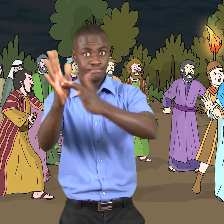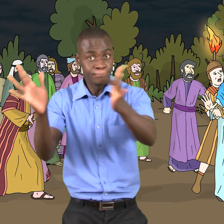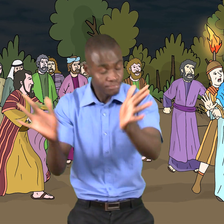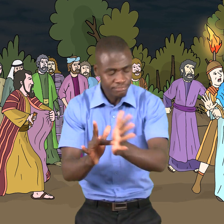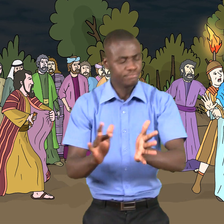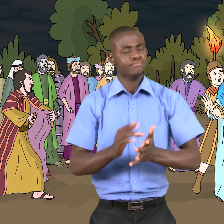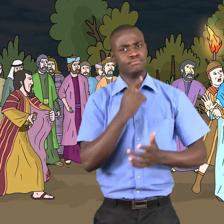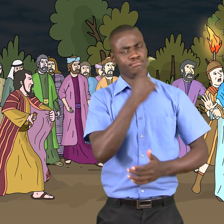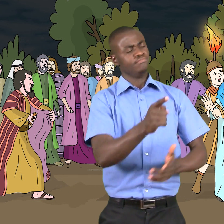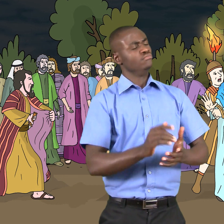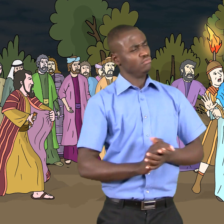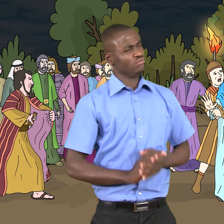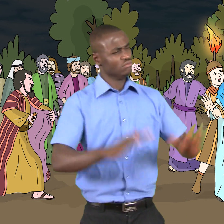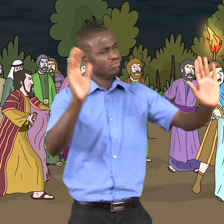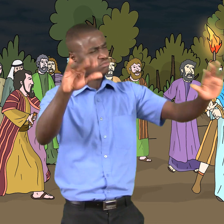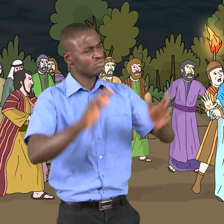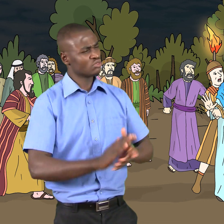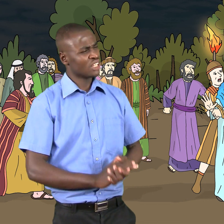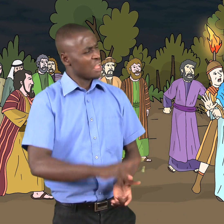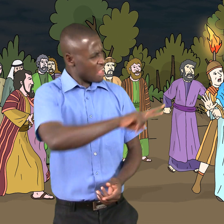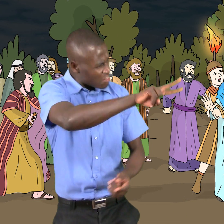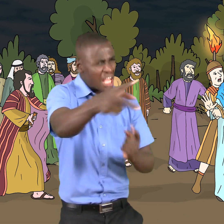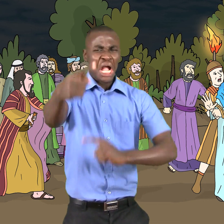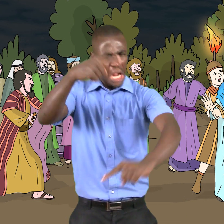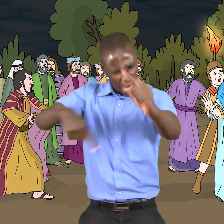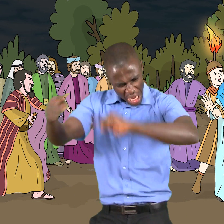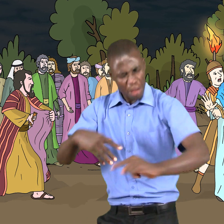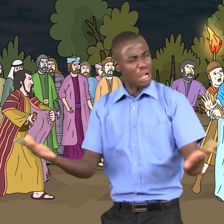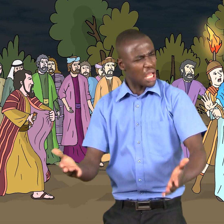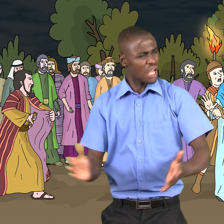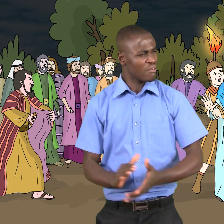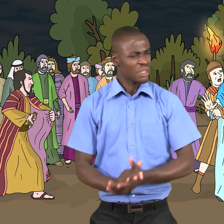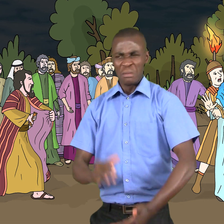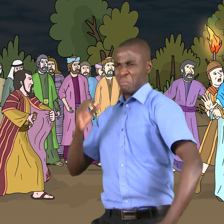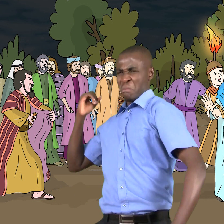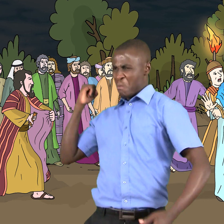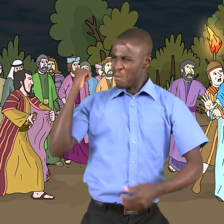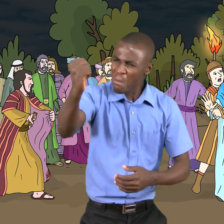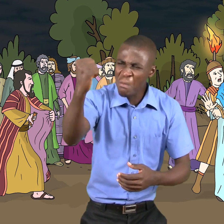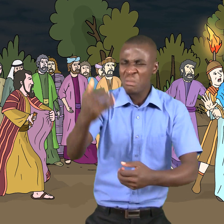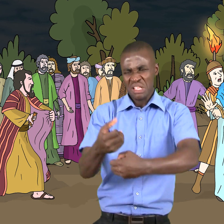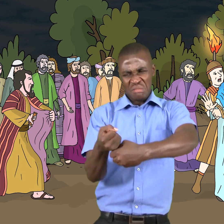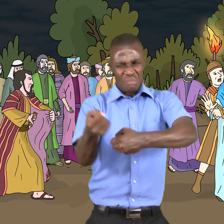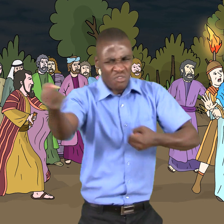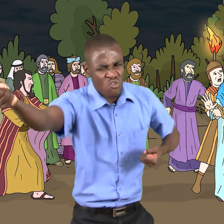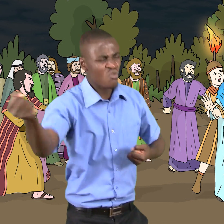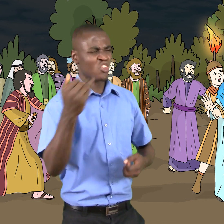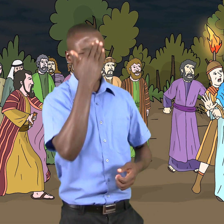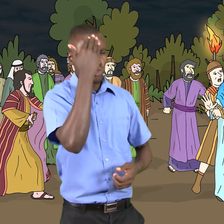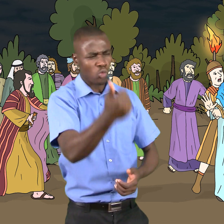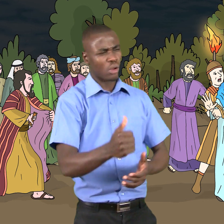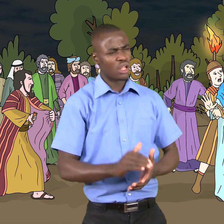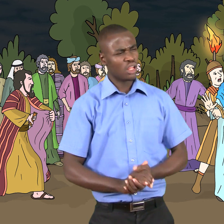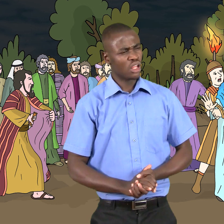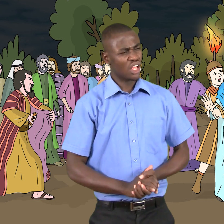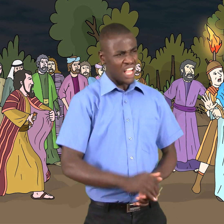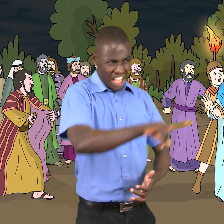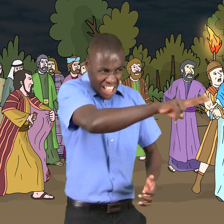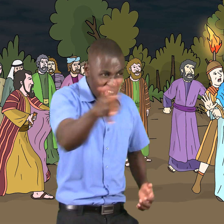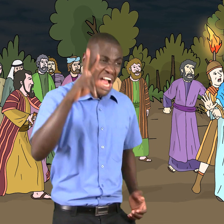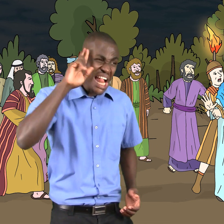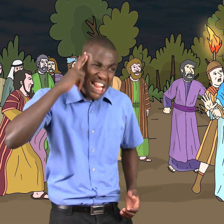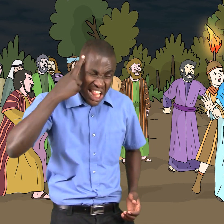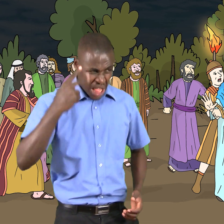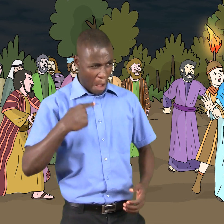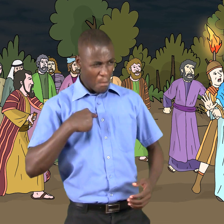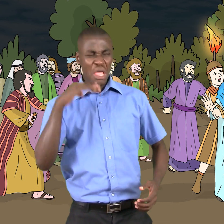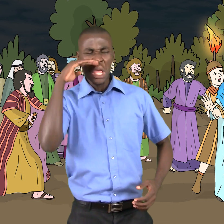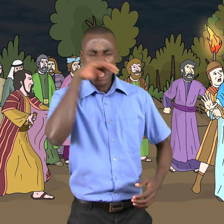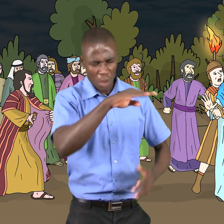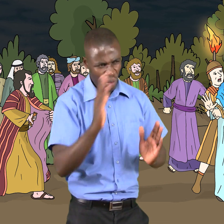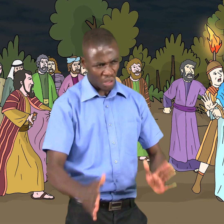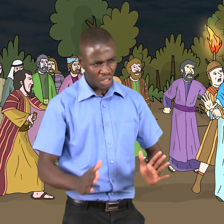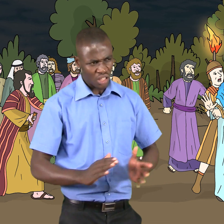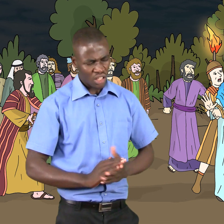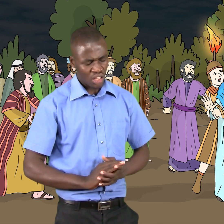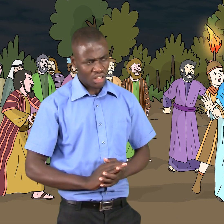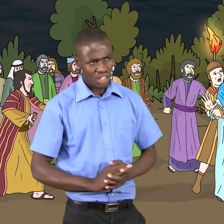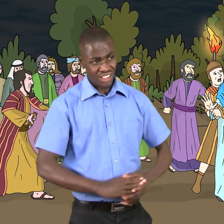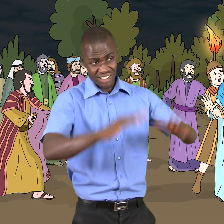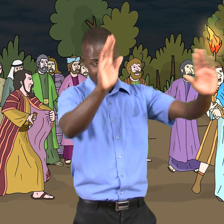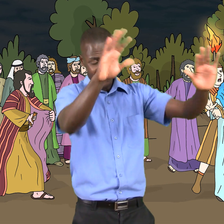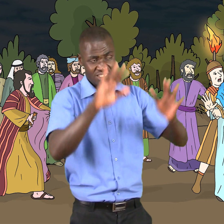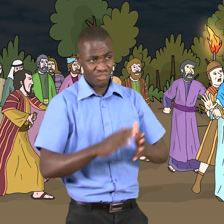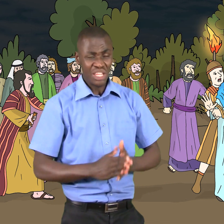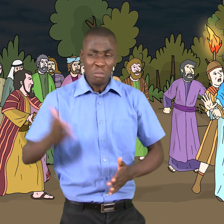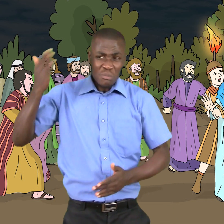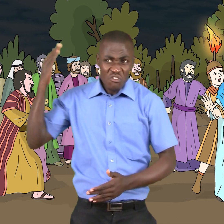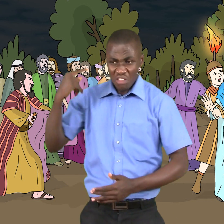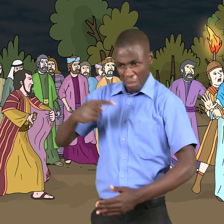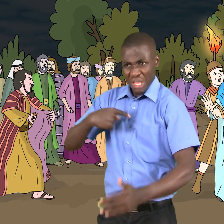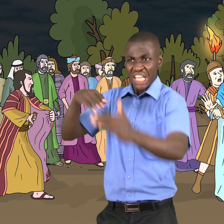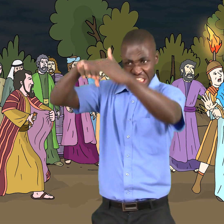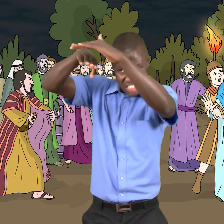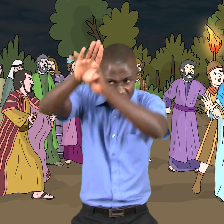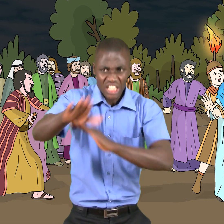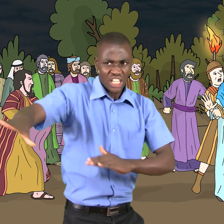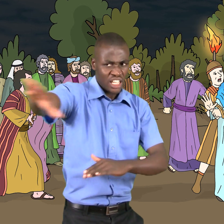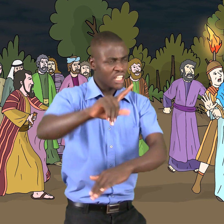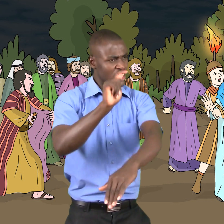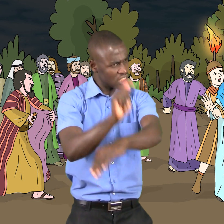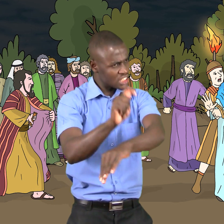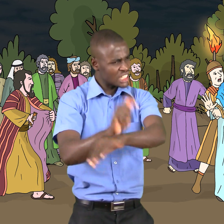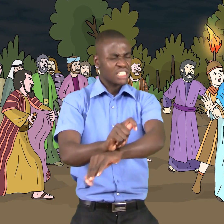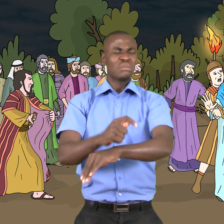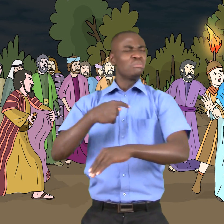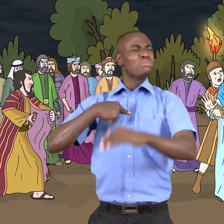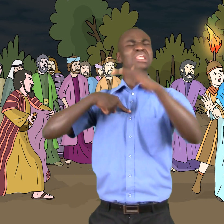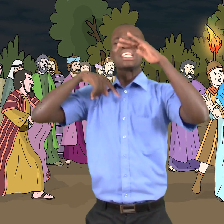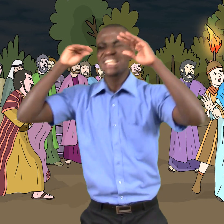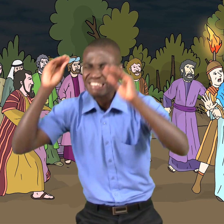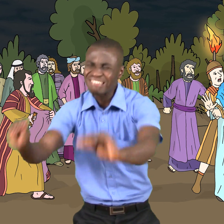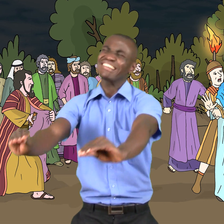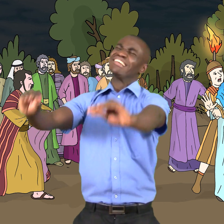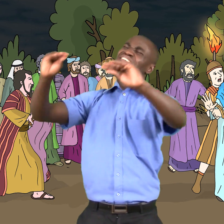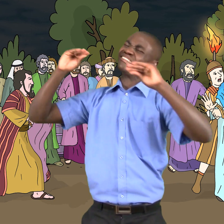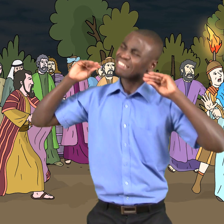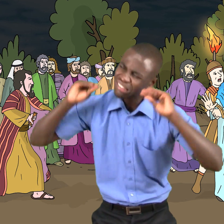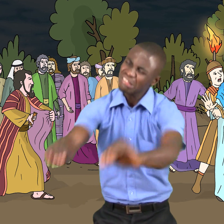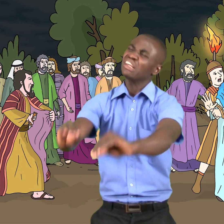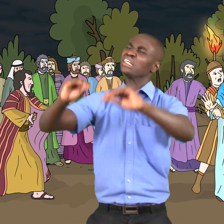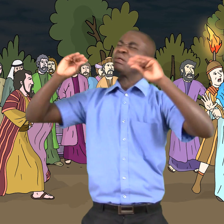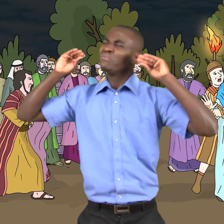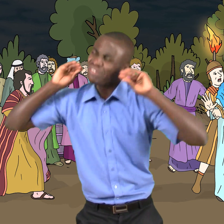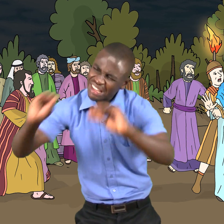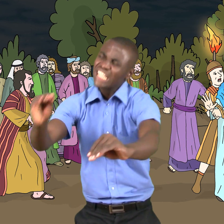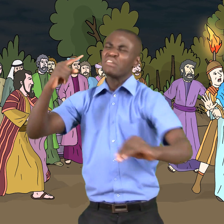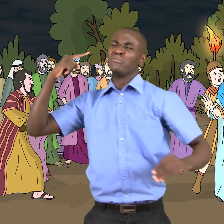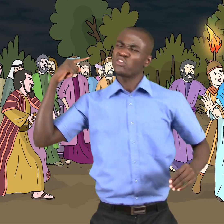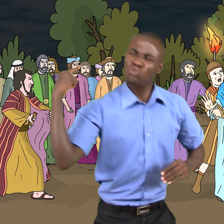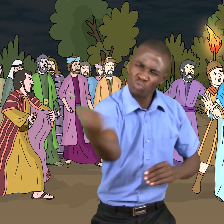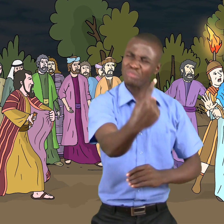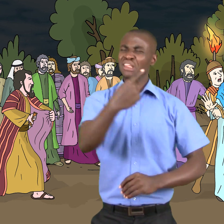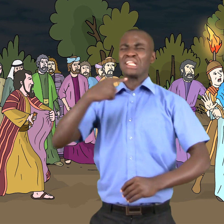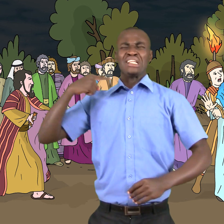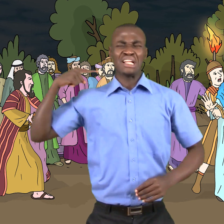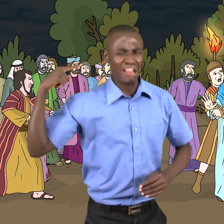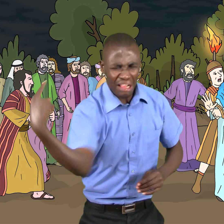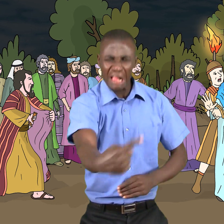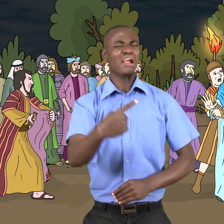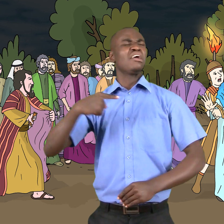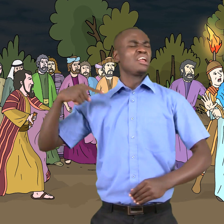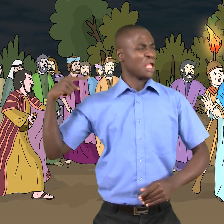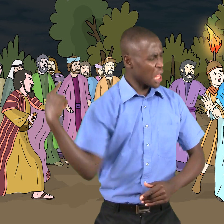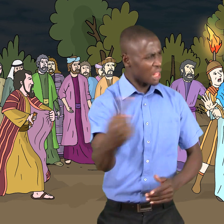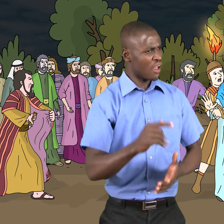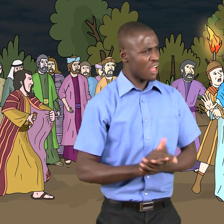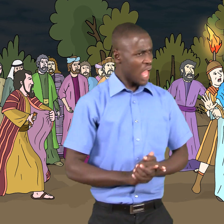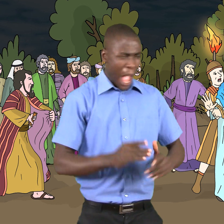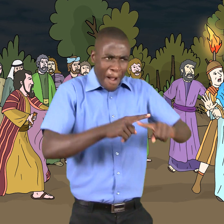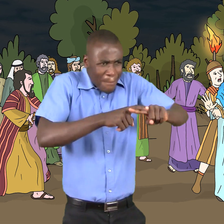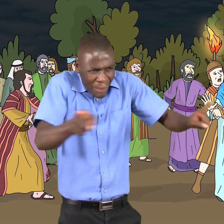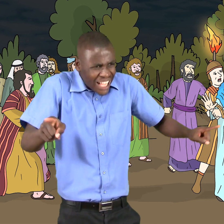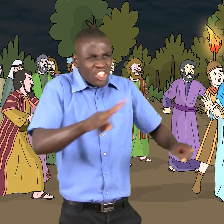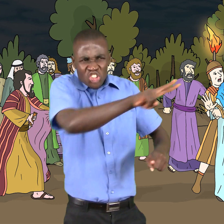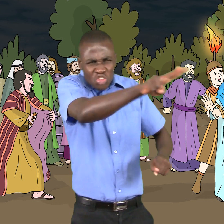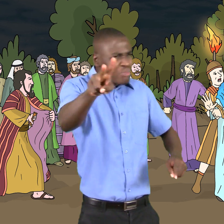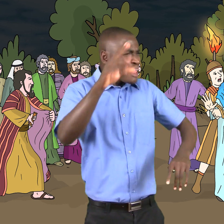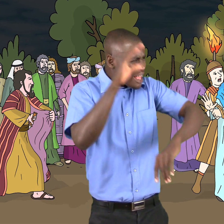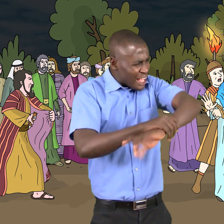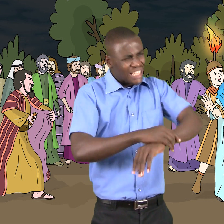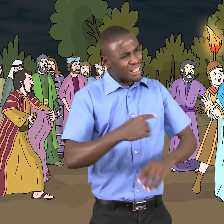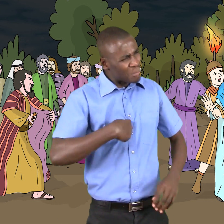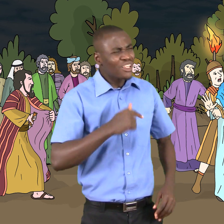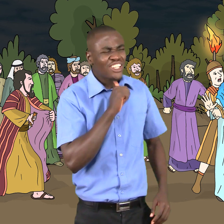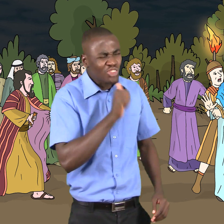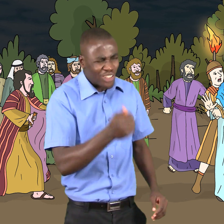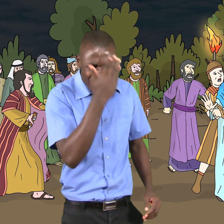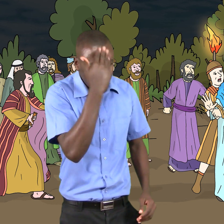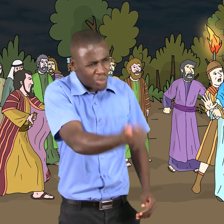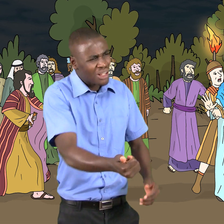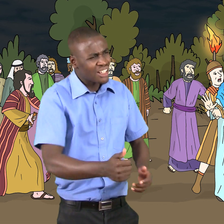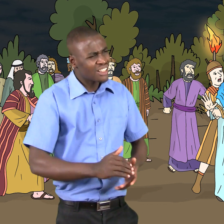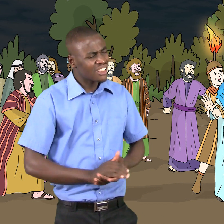At that time Jesus said to the crowd, “Have you come out with swords and clubs to arrest Me as you would an outlaw?